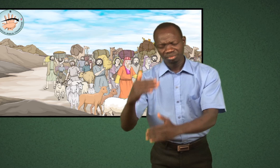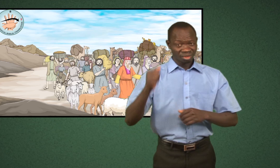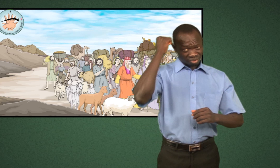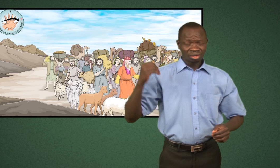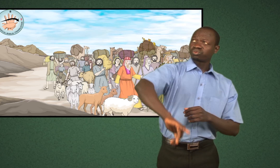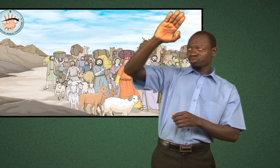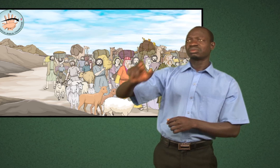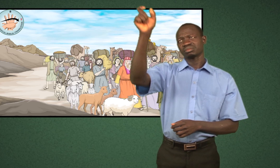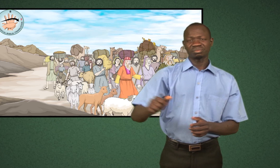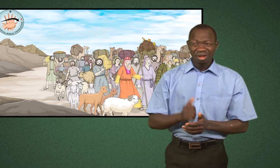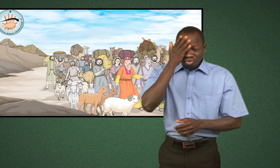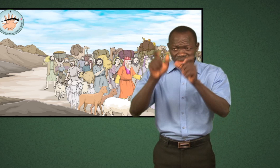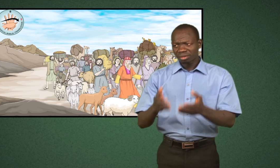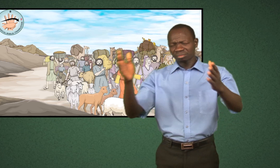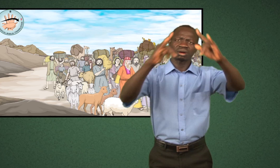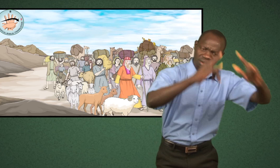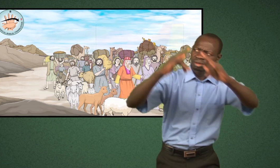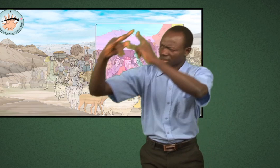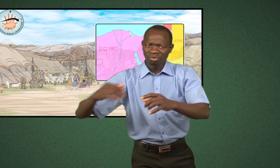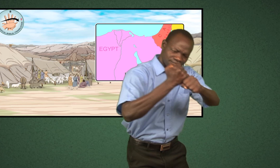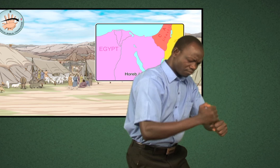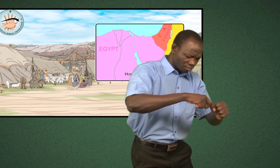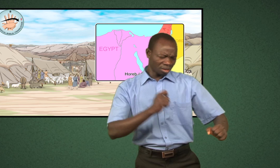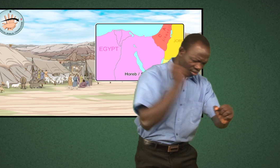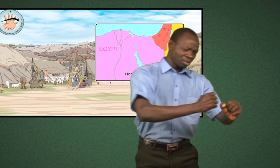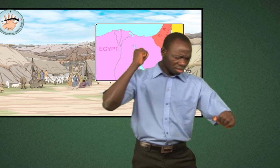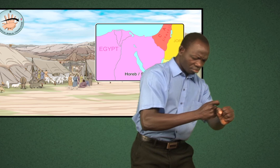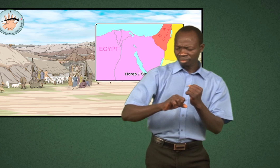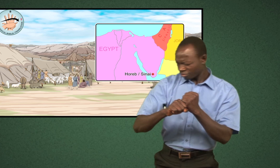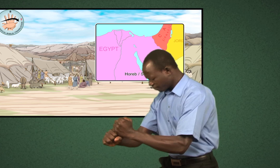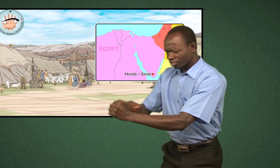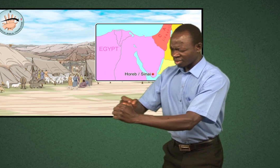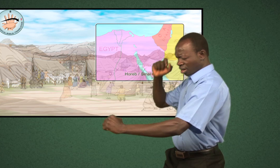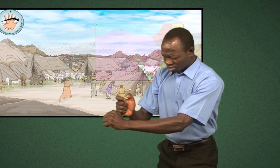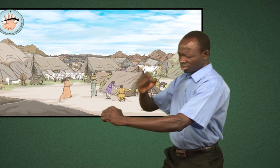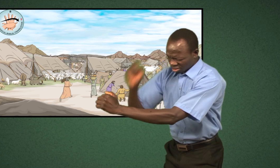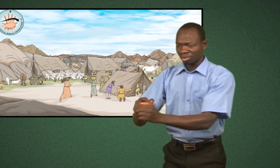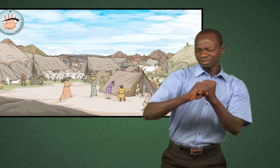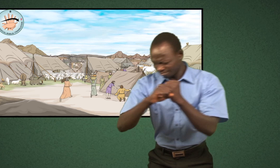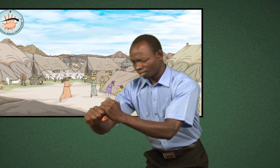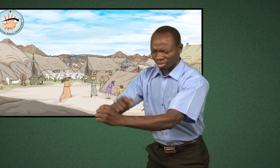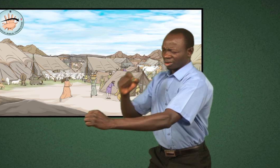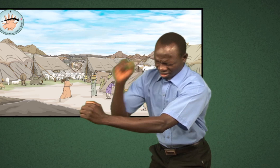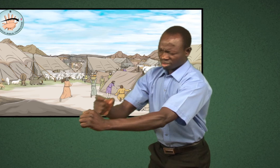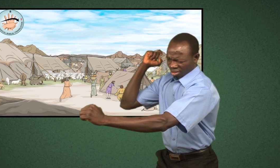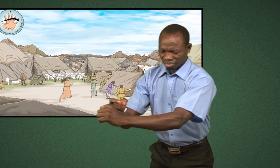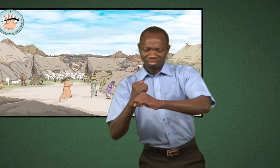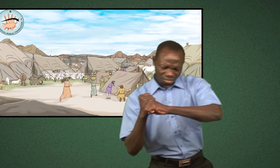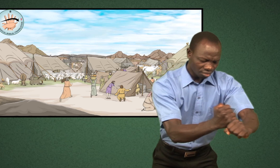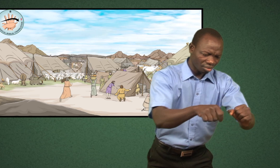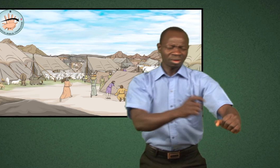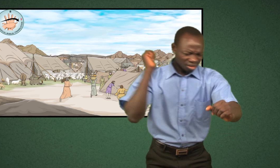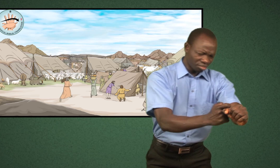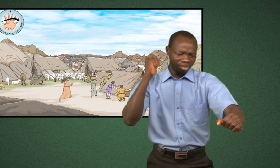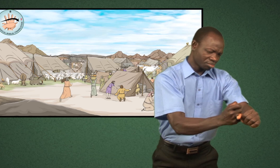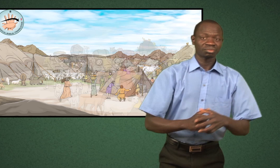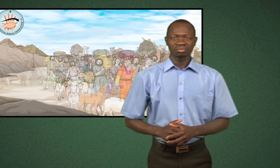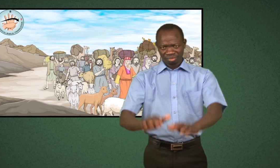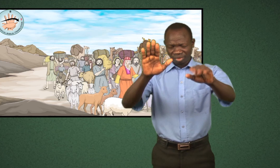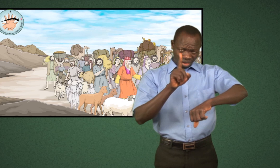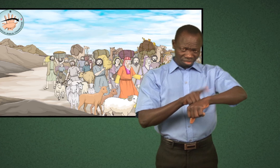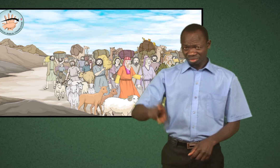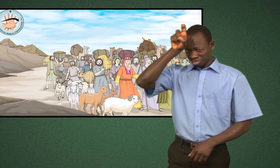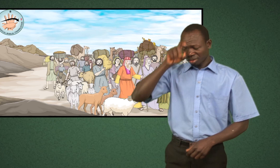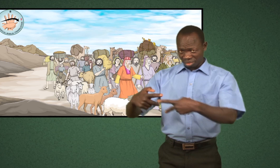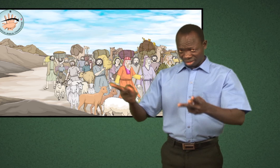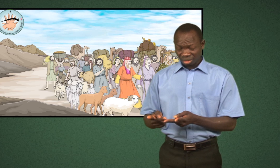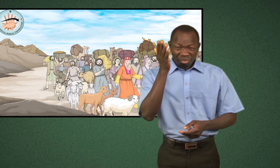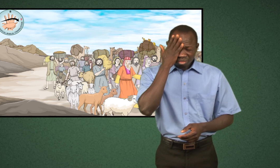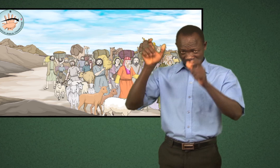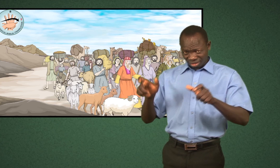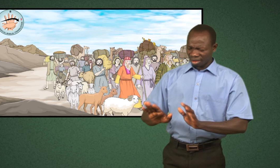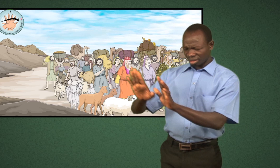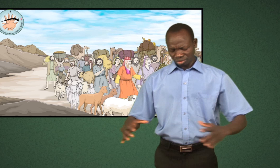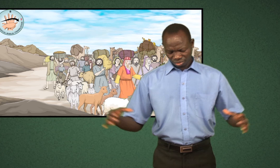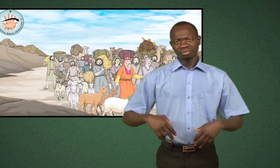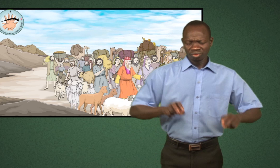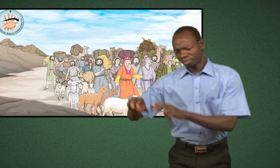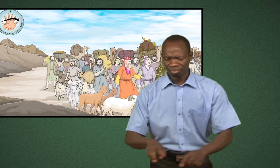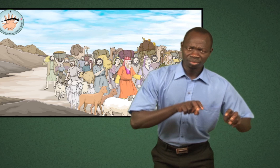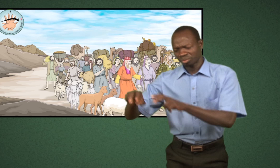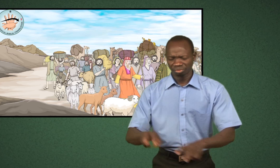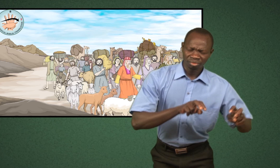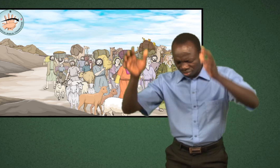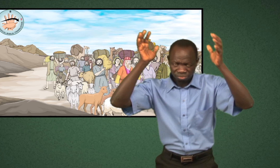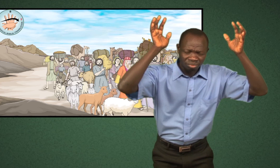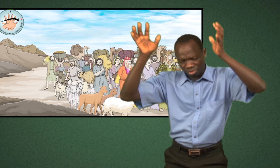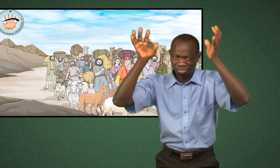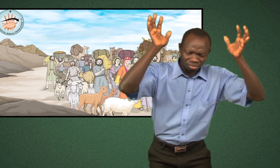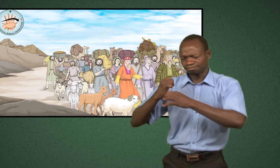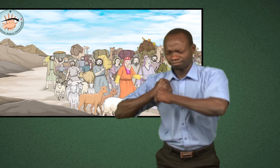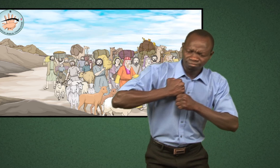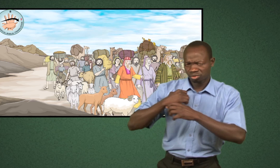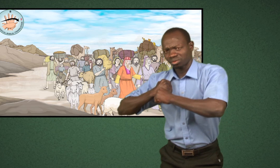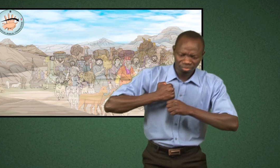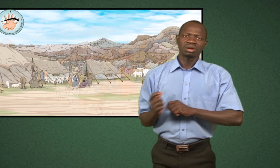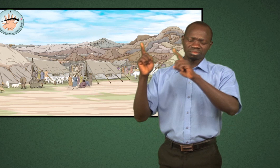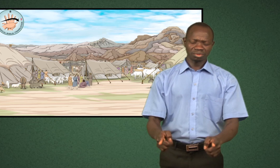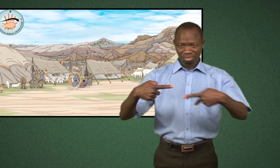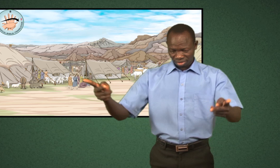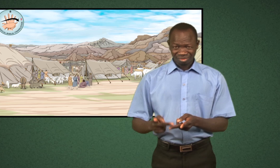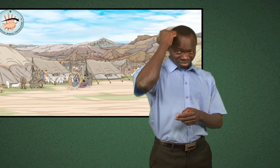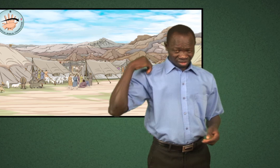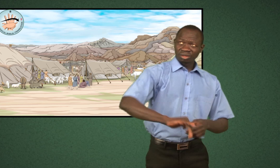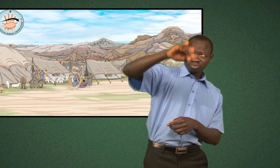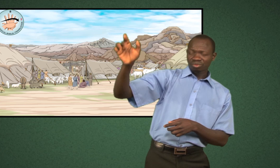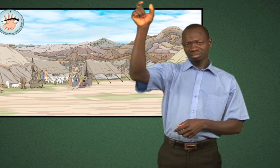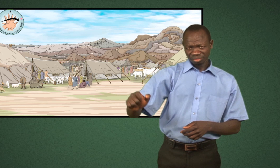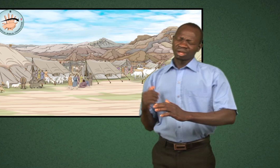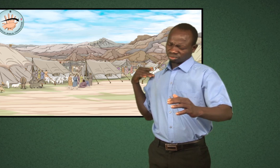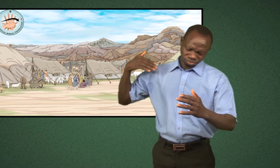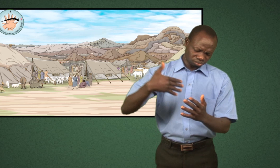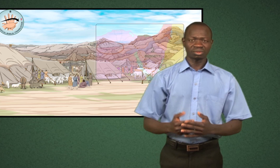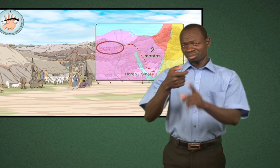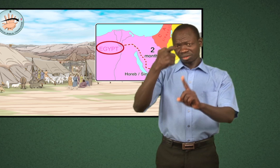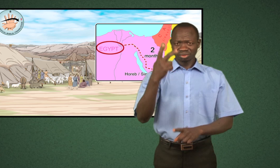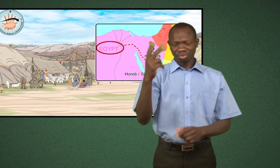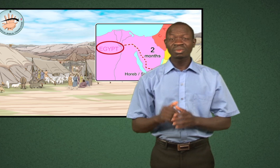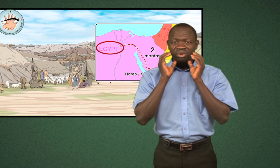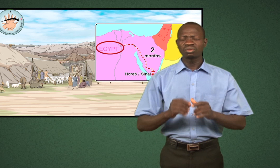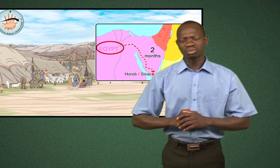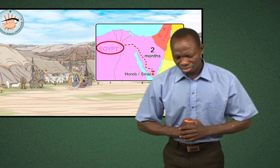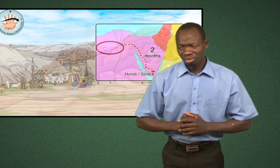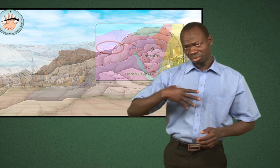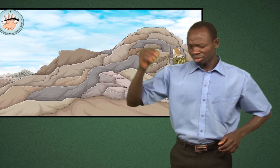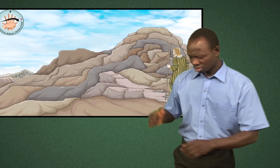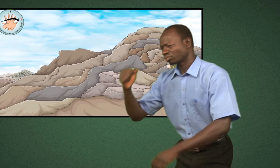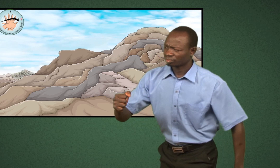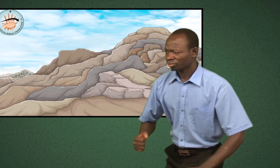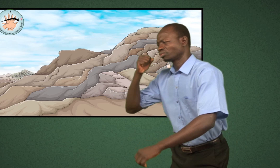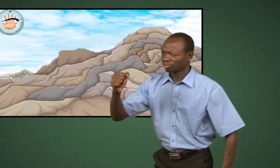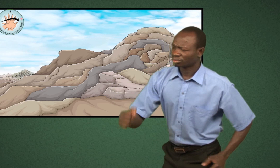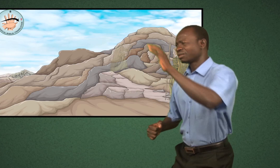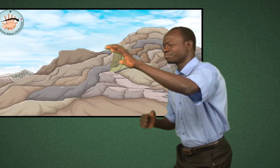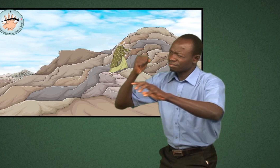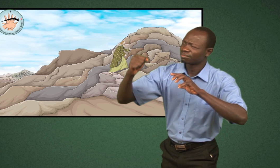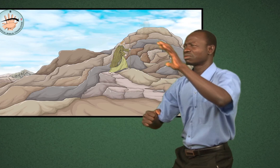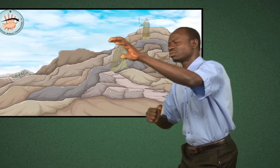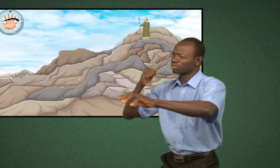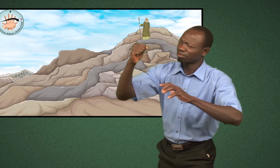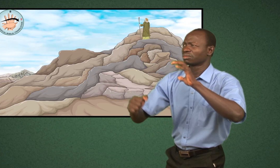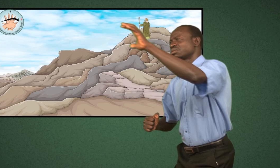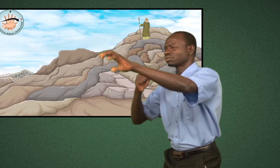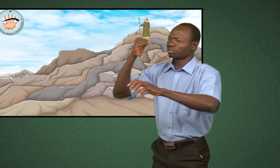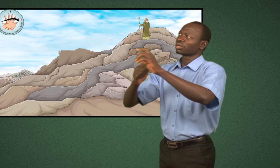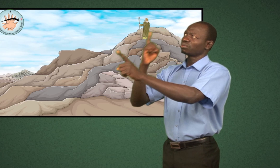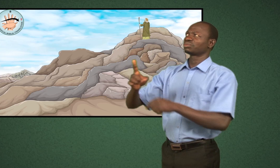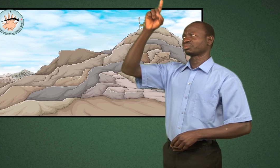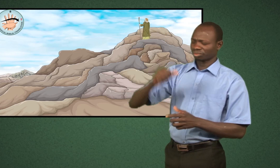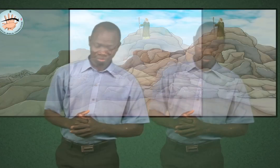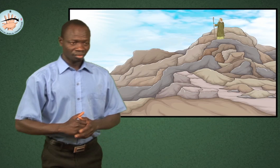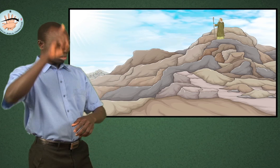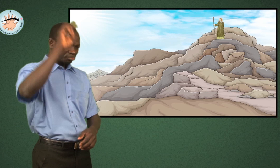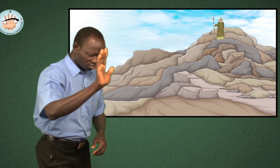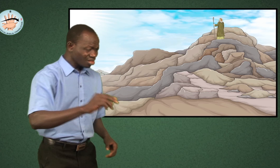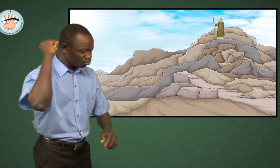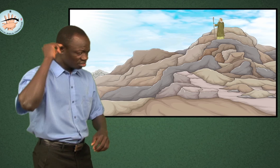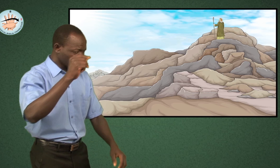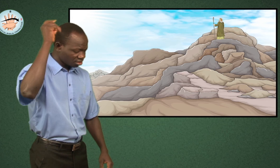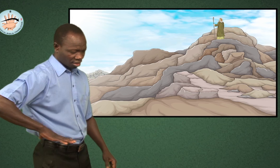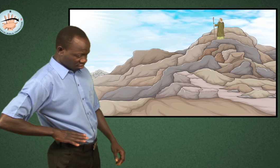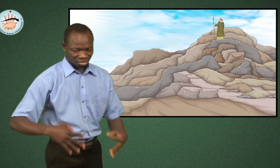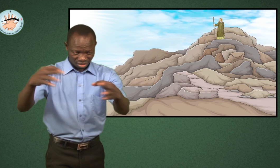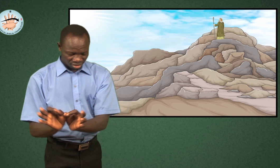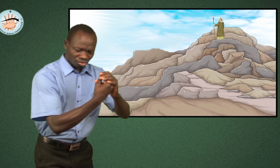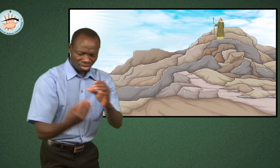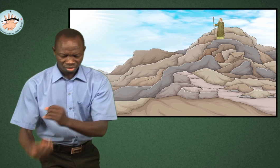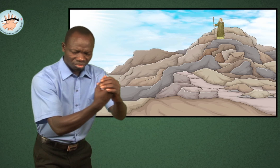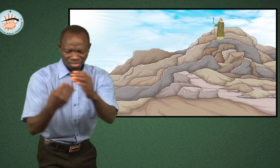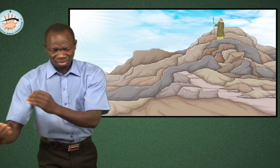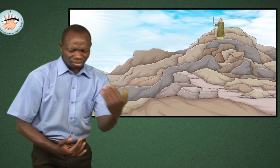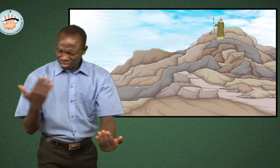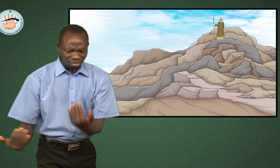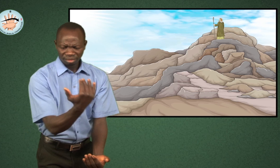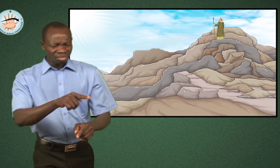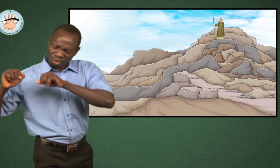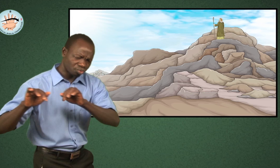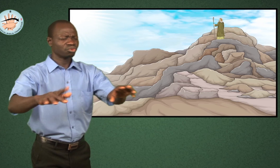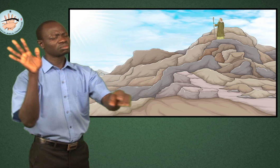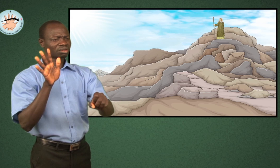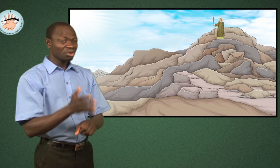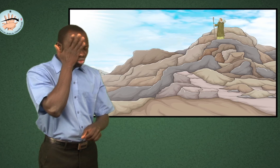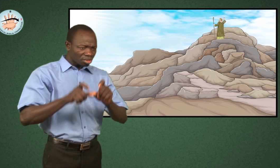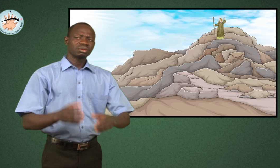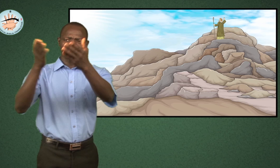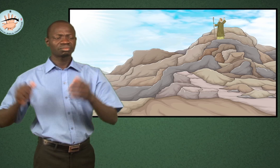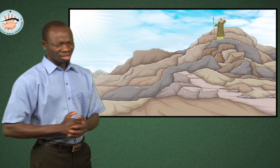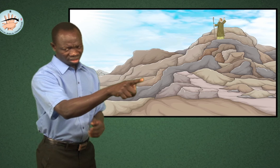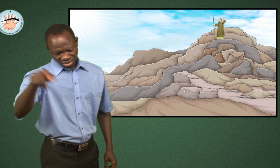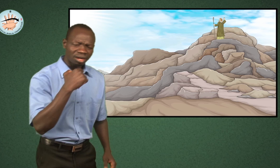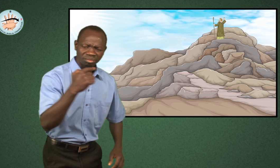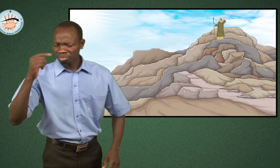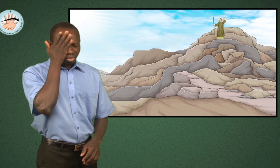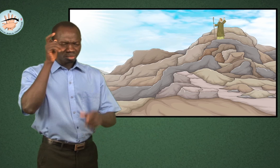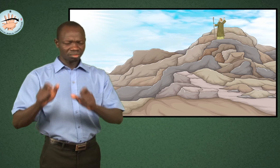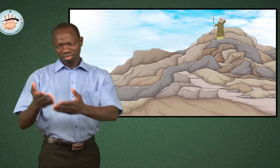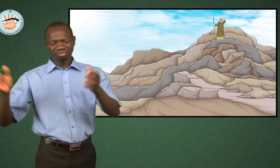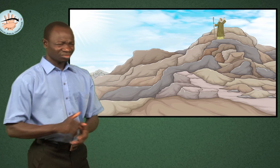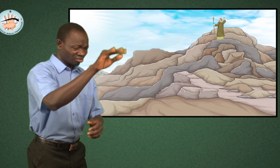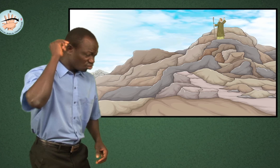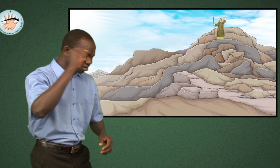Then Moses went up to God, and the LORD called to him from the mountain, “This is what you are to tell the house of Jacob and explain to the sons of Israel: ‘You have seen for yourselves what I did to Egypt, and how I carried you on eagles’ wings and brought you to Myself.